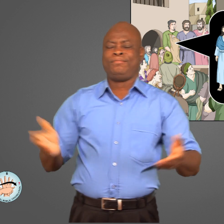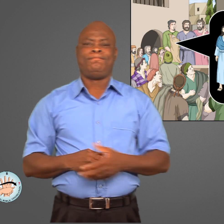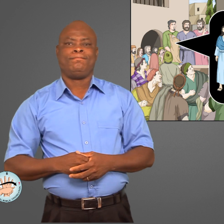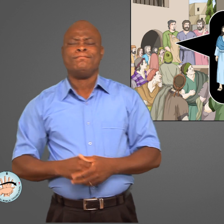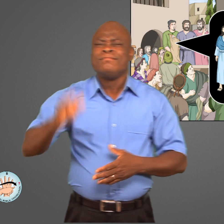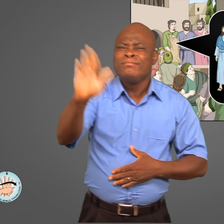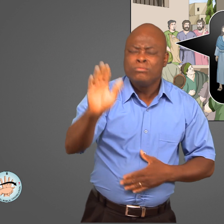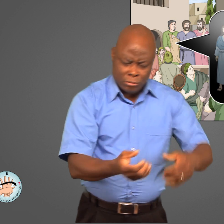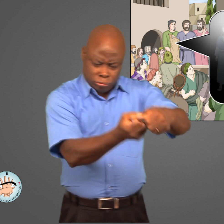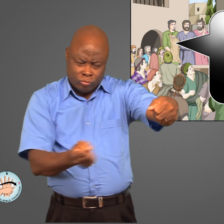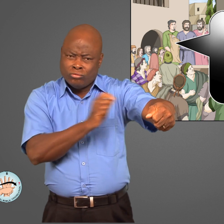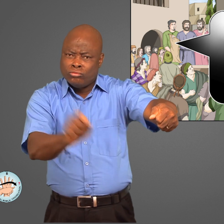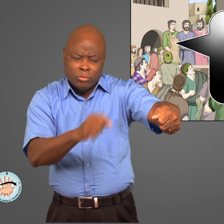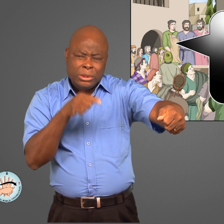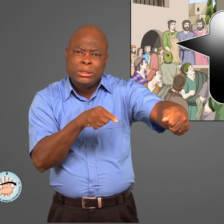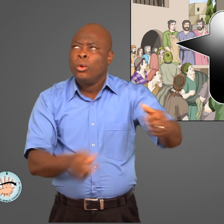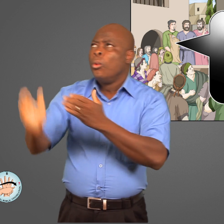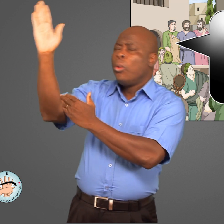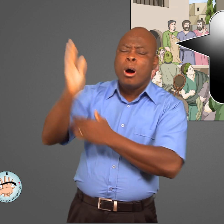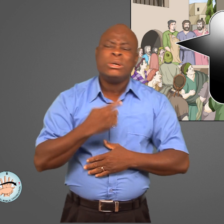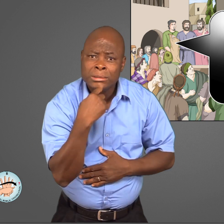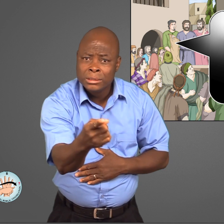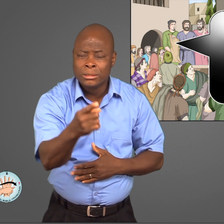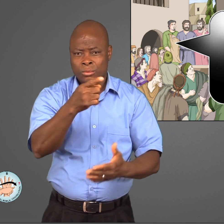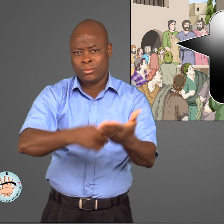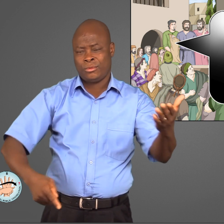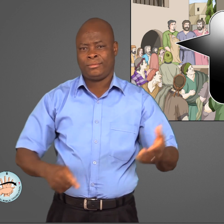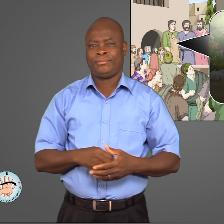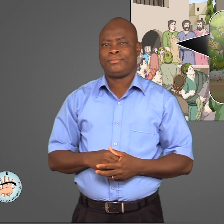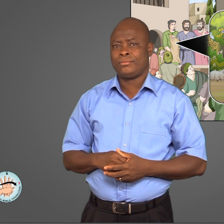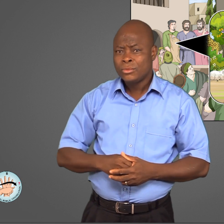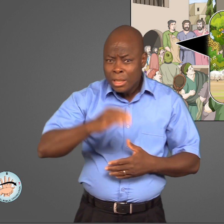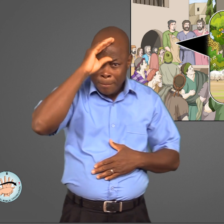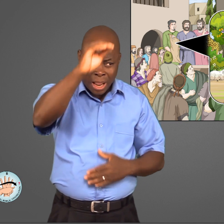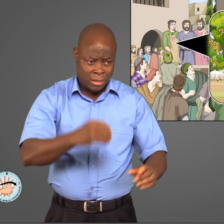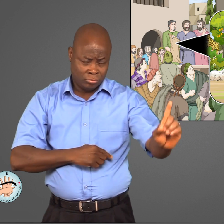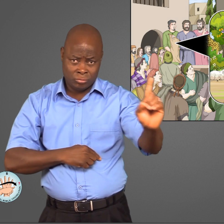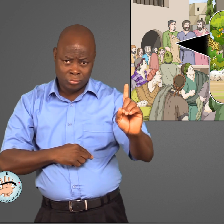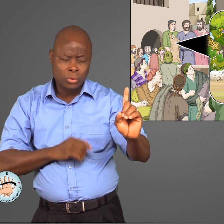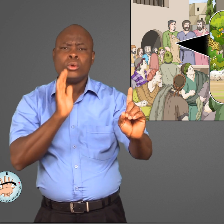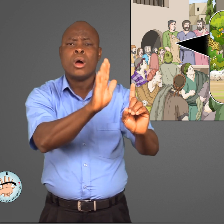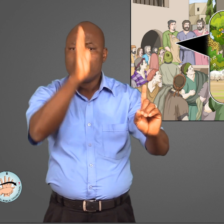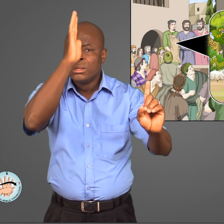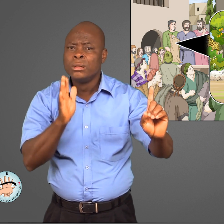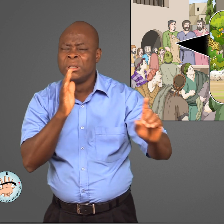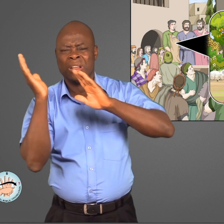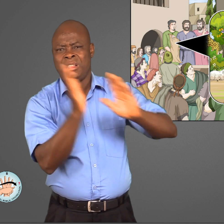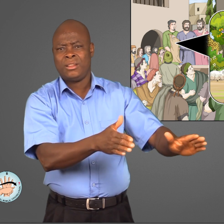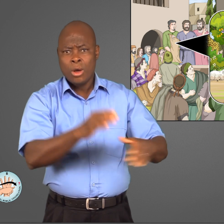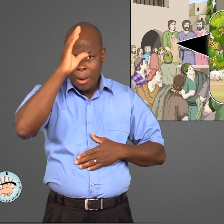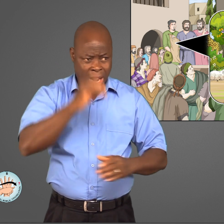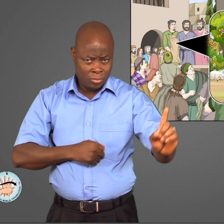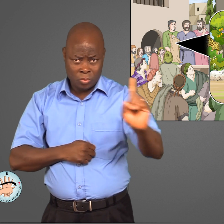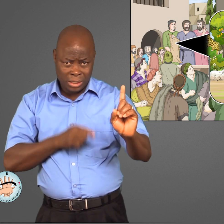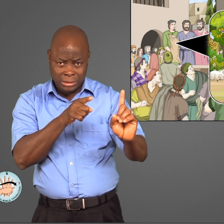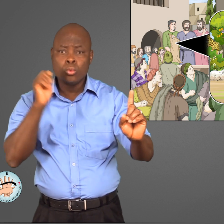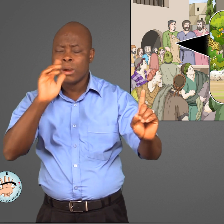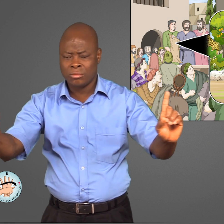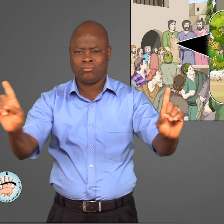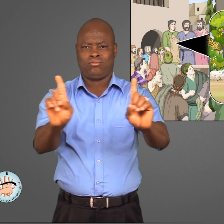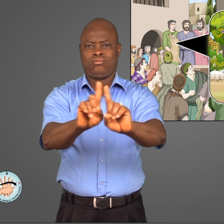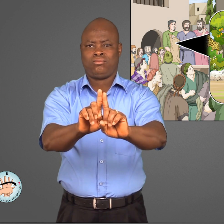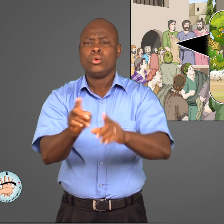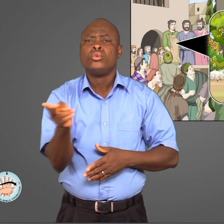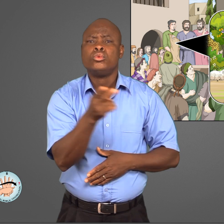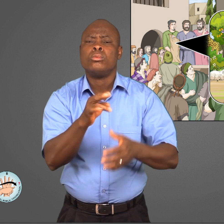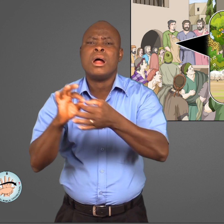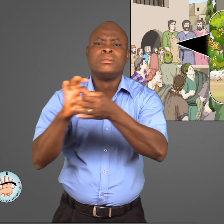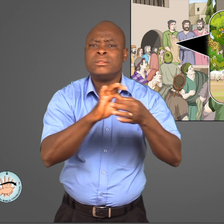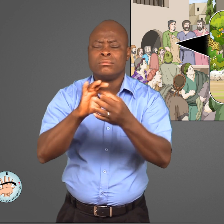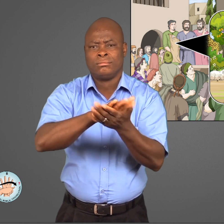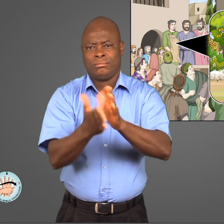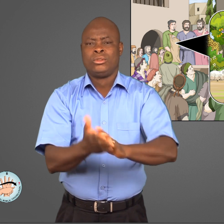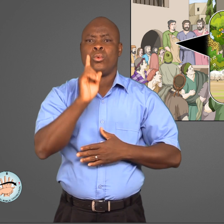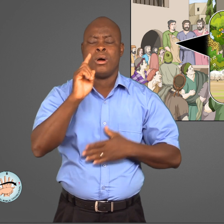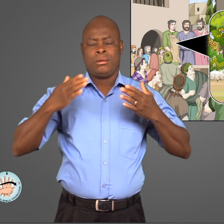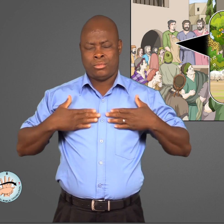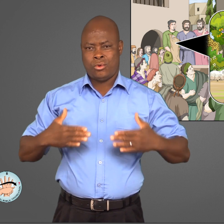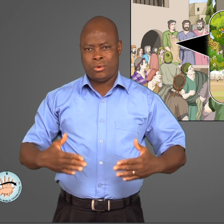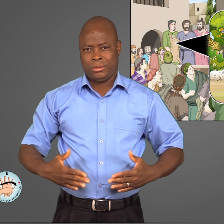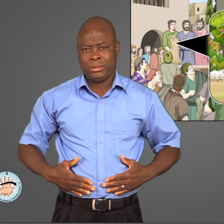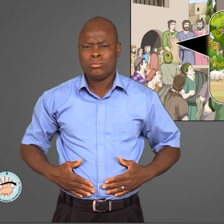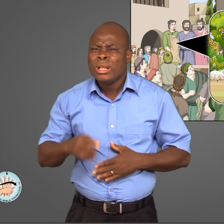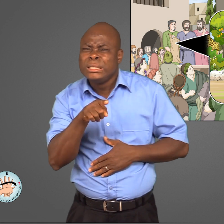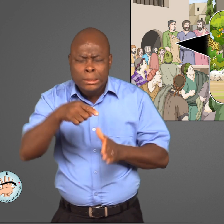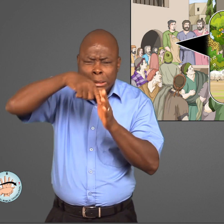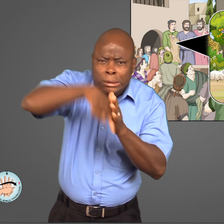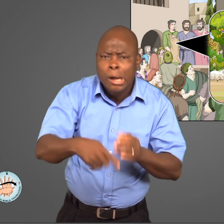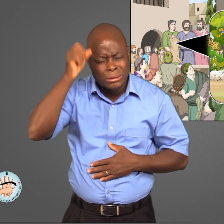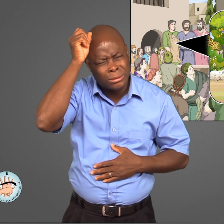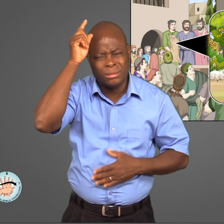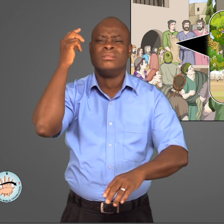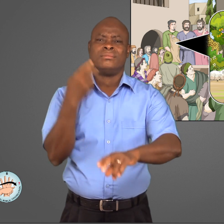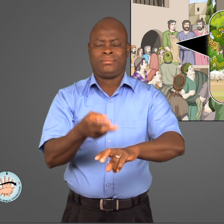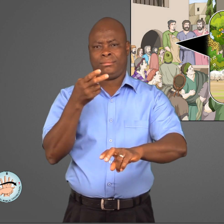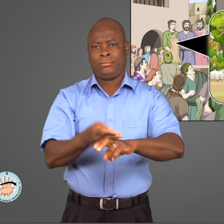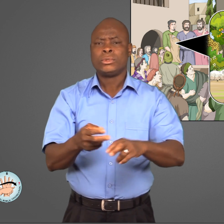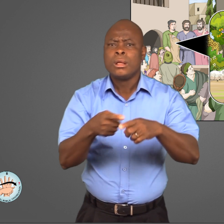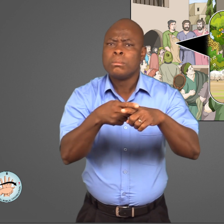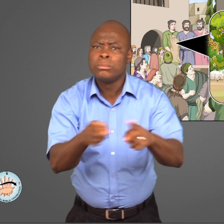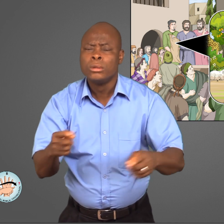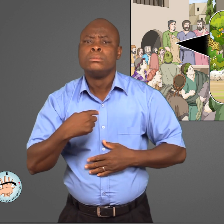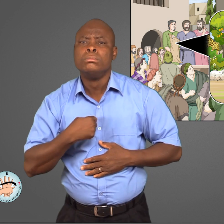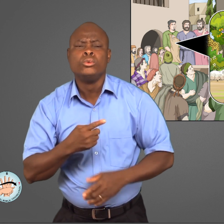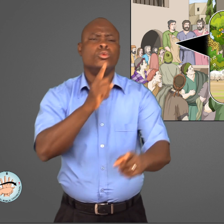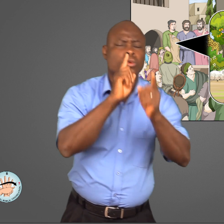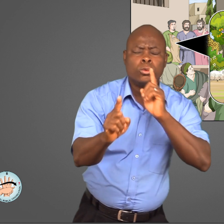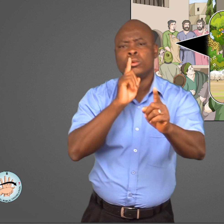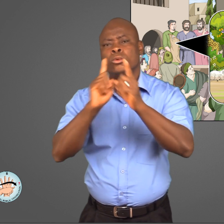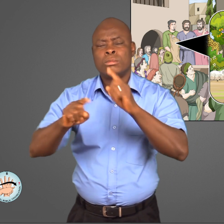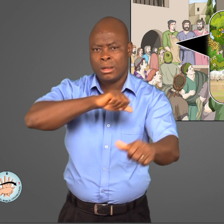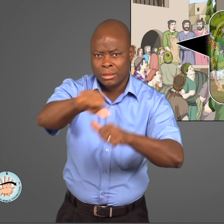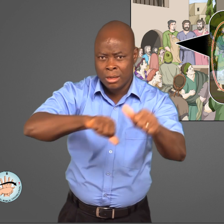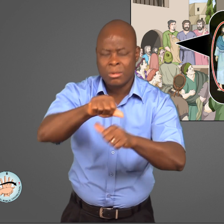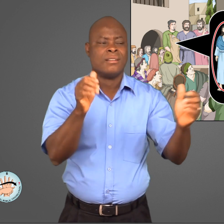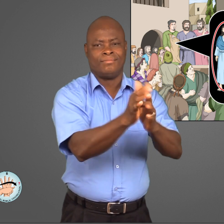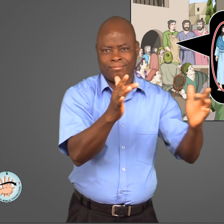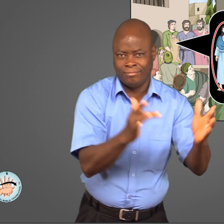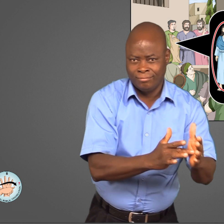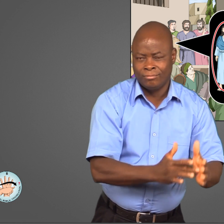“For this reason a man will leave his father and mother and be united to his wife, and the two will become one flesh.”